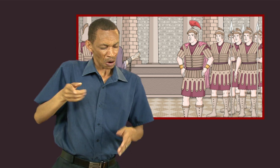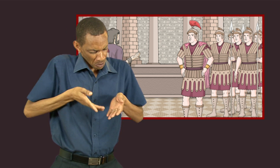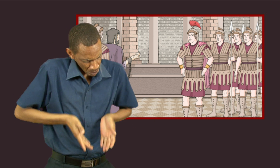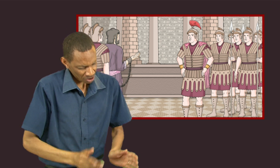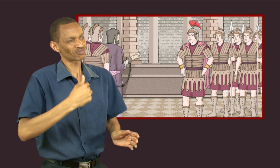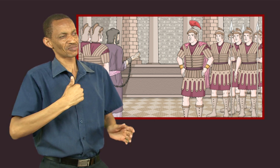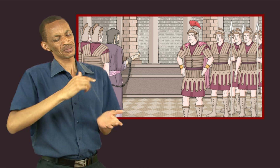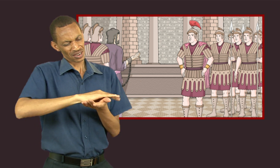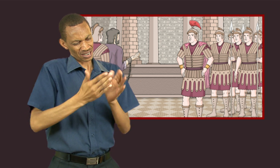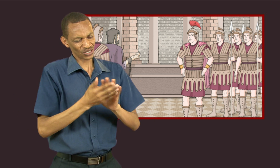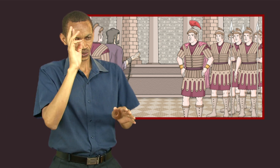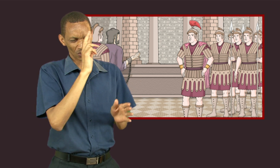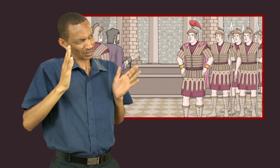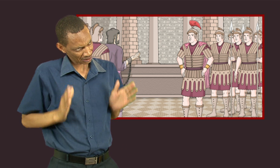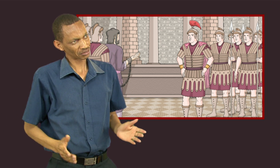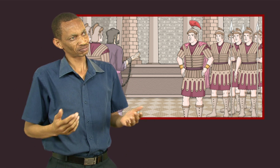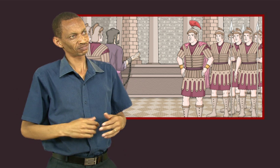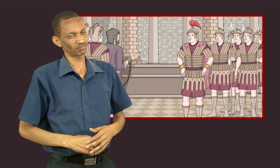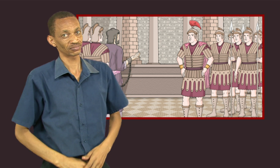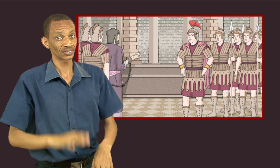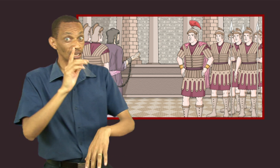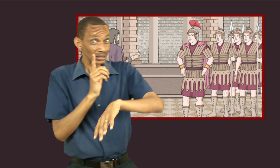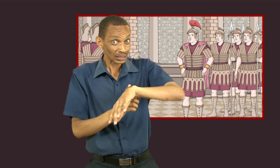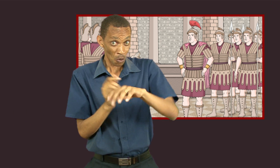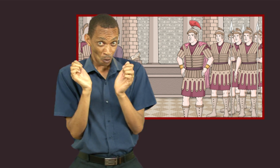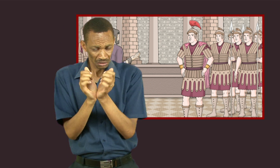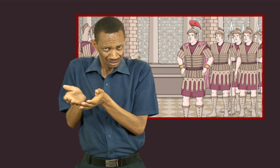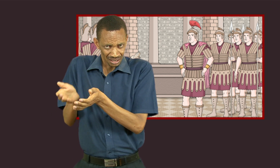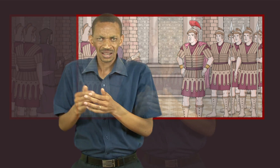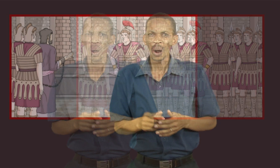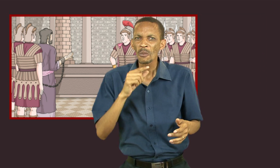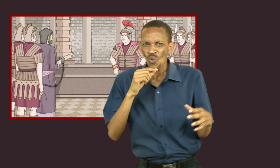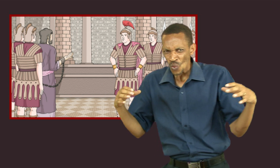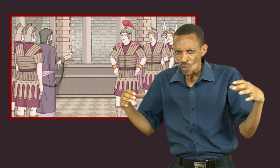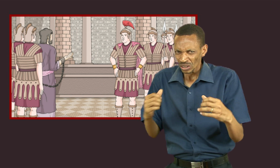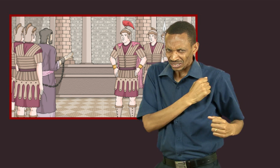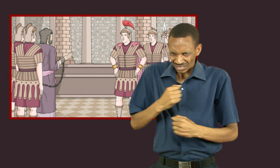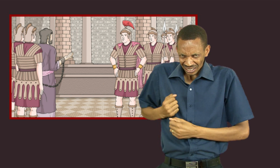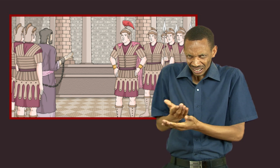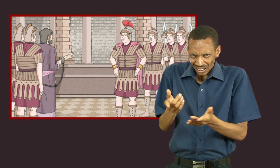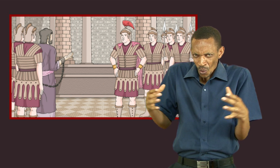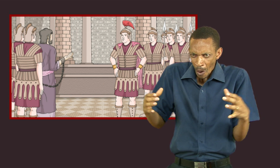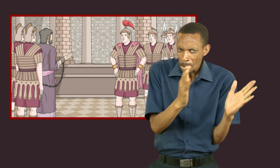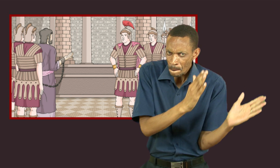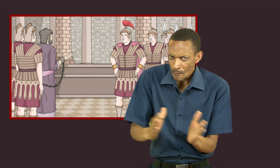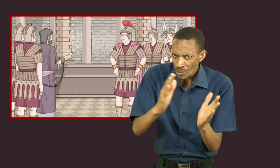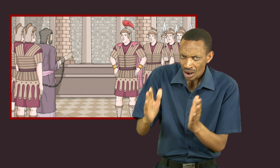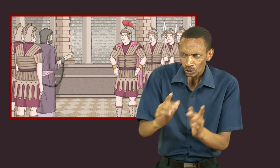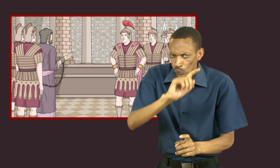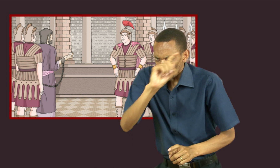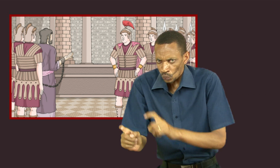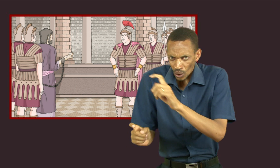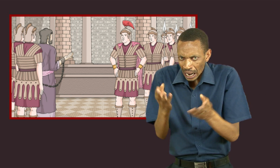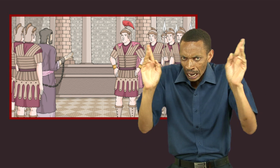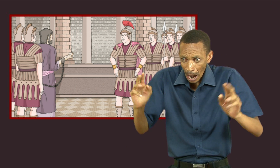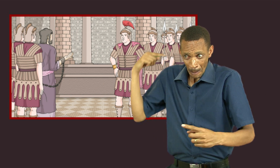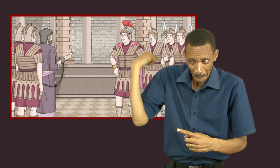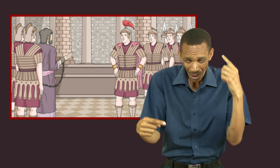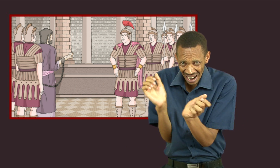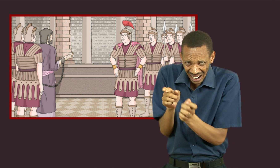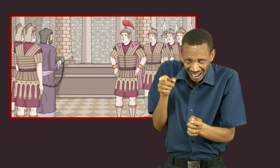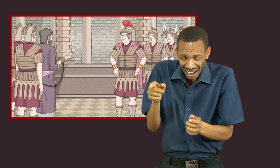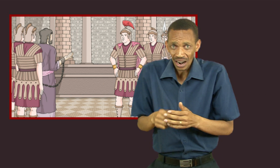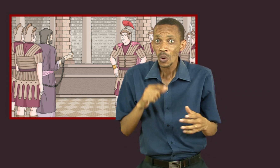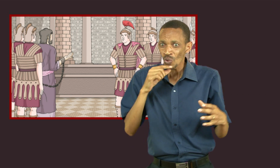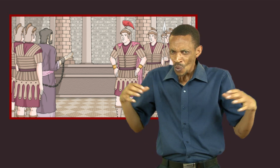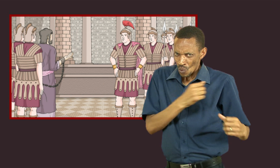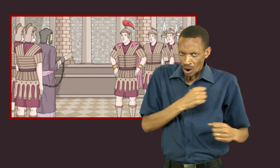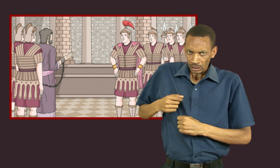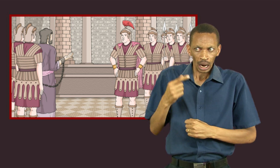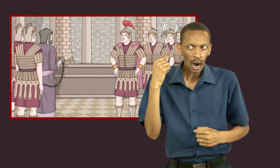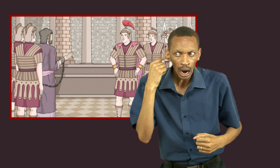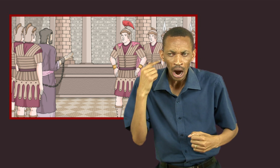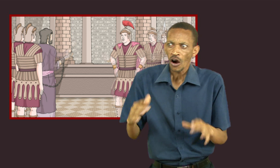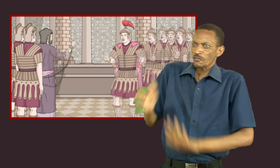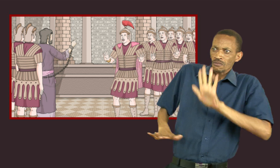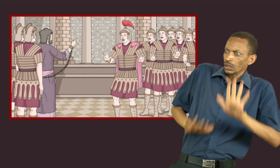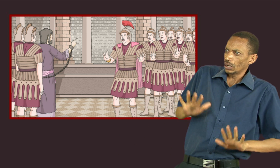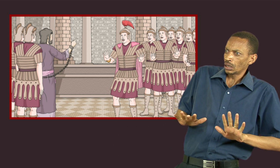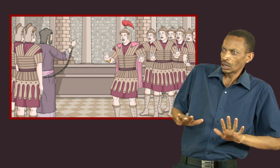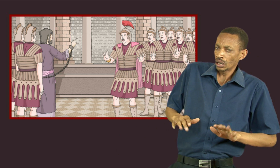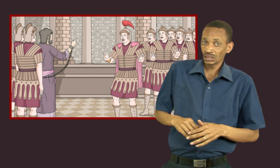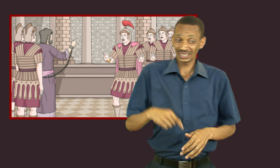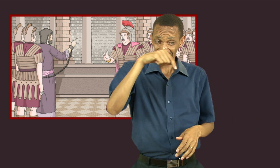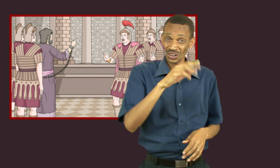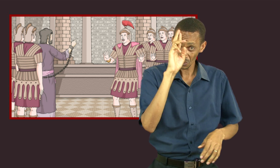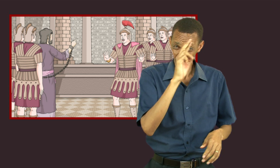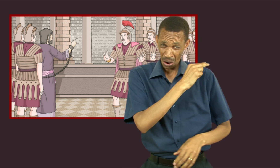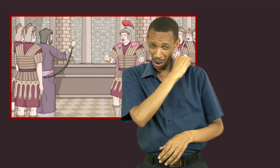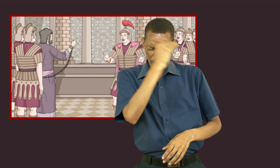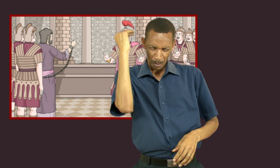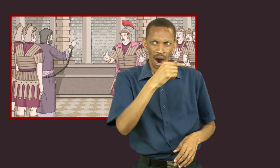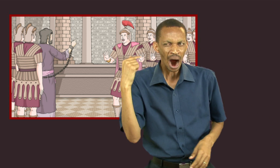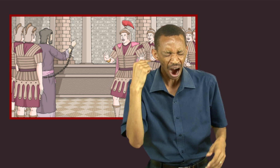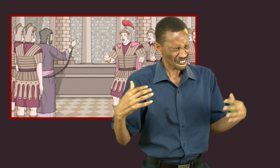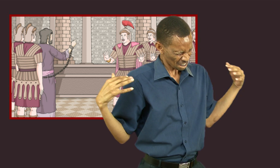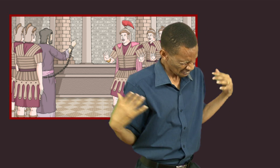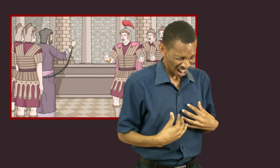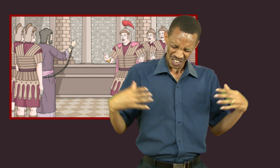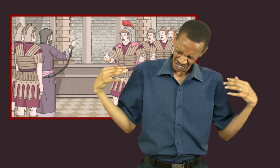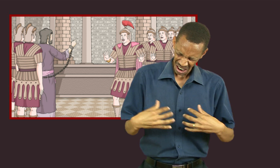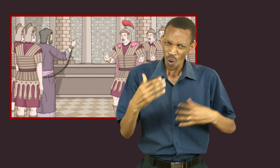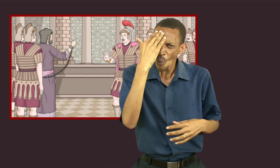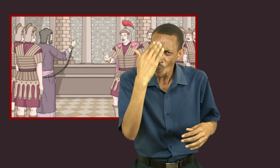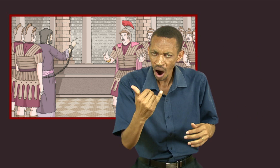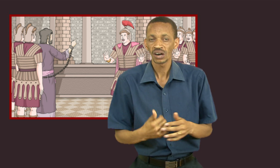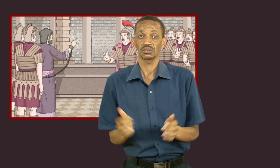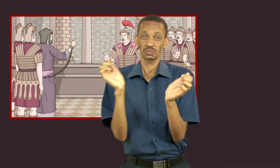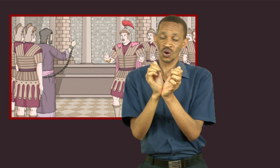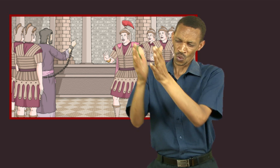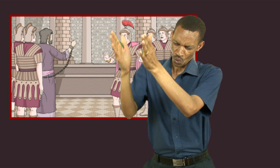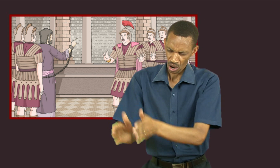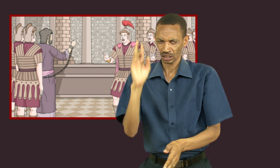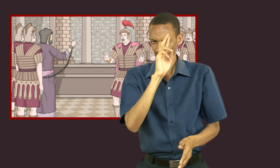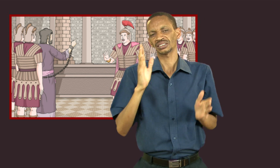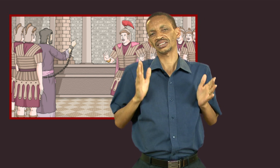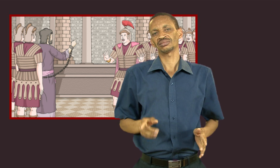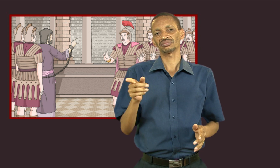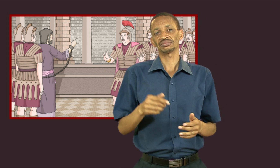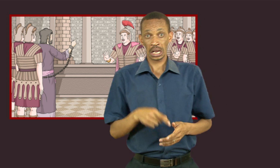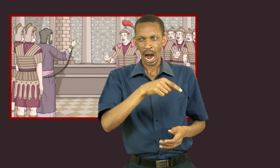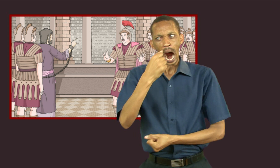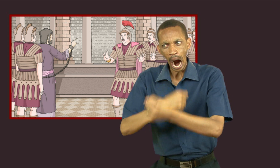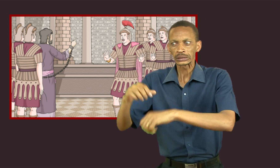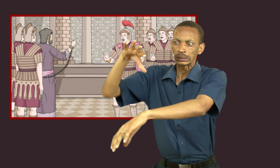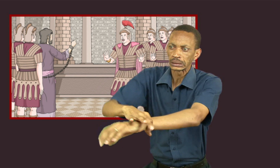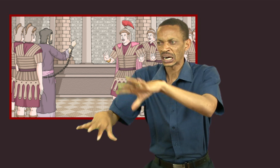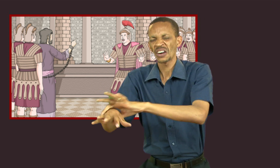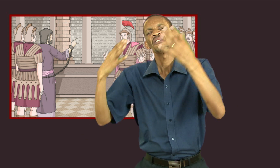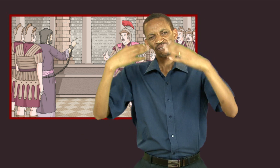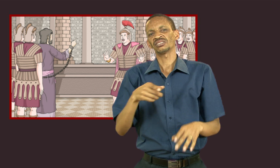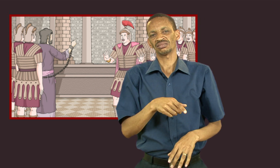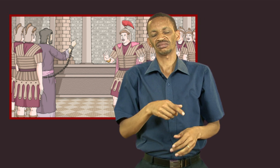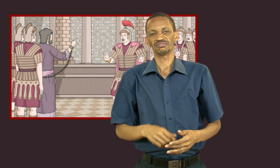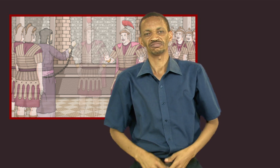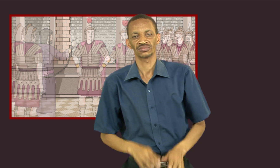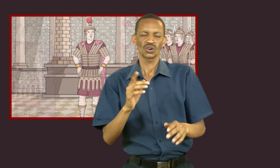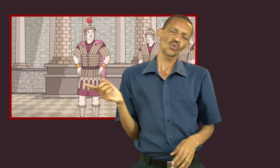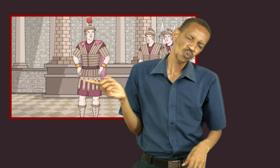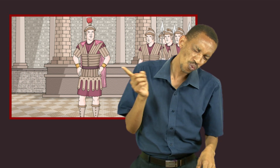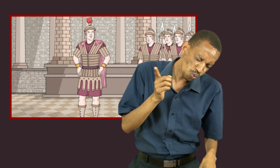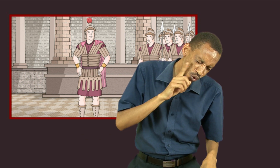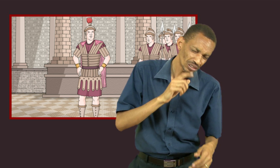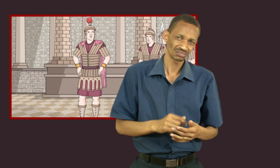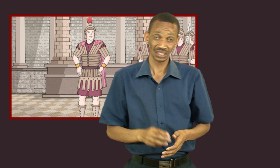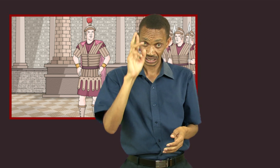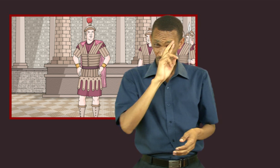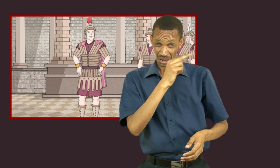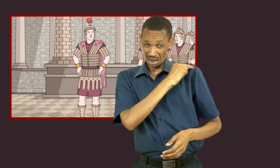Then those who were about to interrogate Paul stepped back, and the commander himself was alarmed when he realized that he had put a Roman citizen in chains.